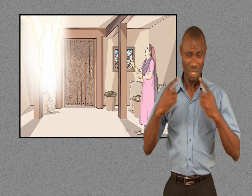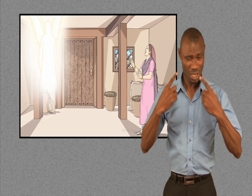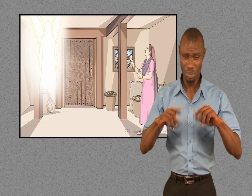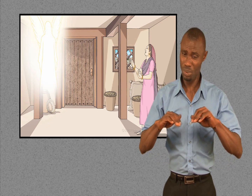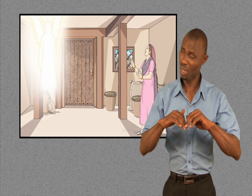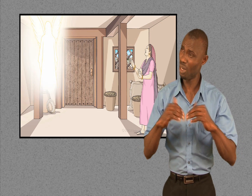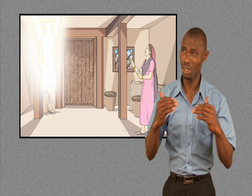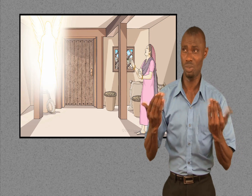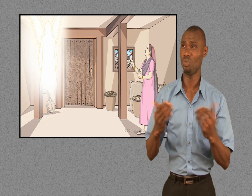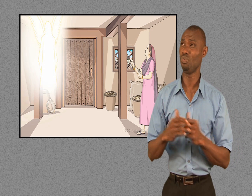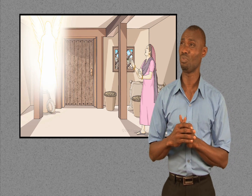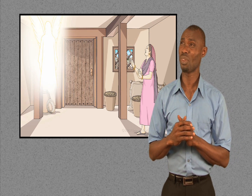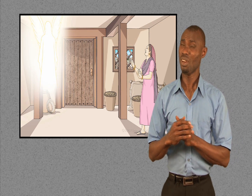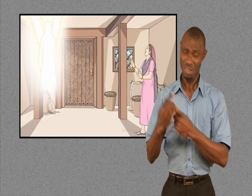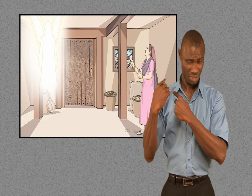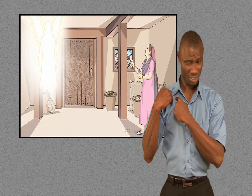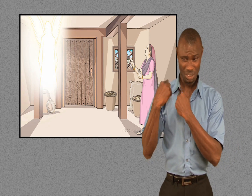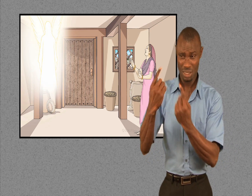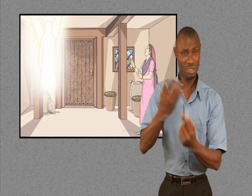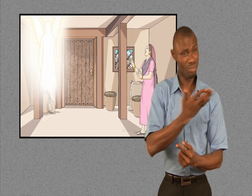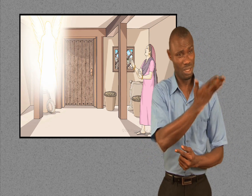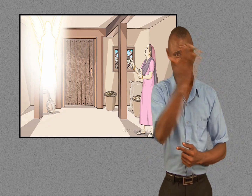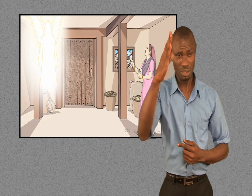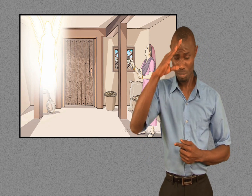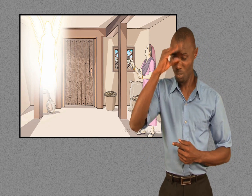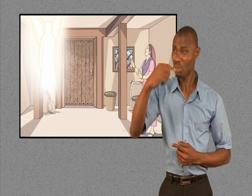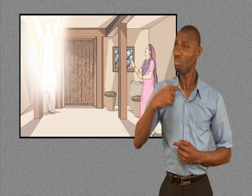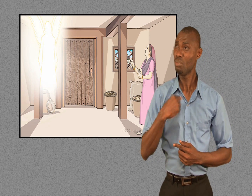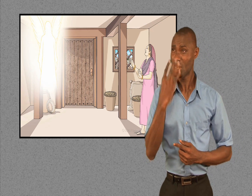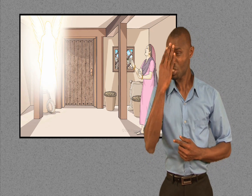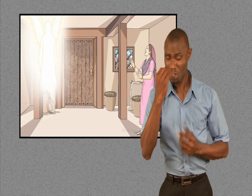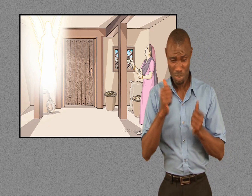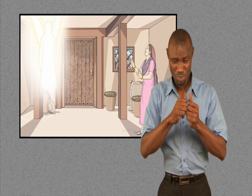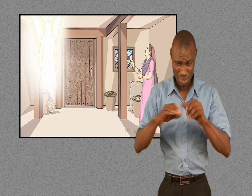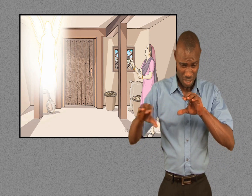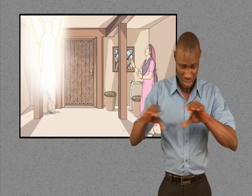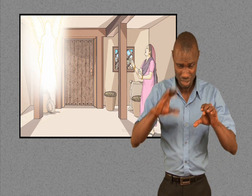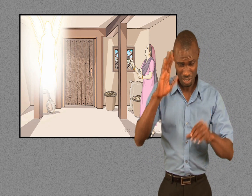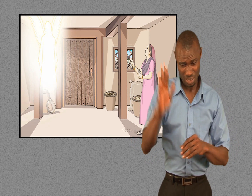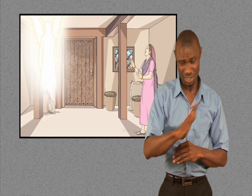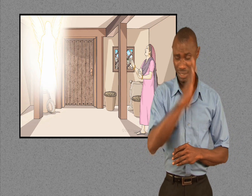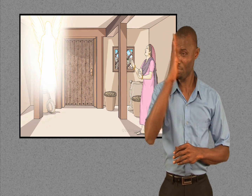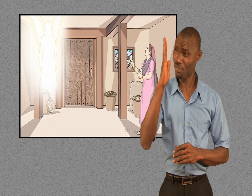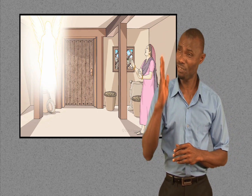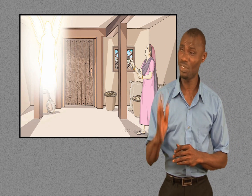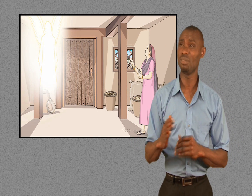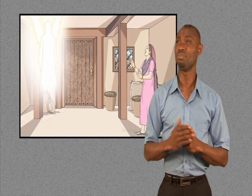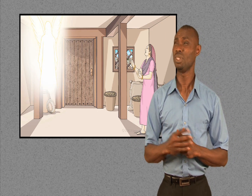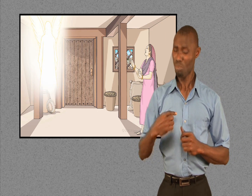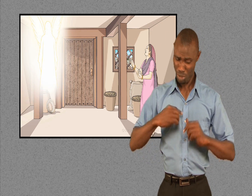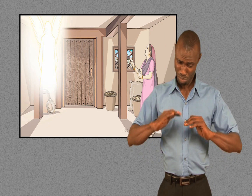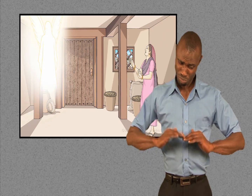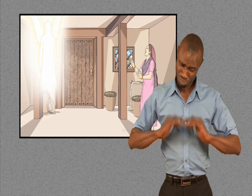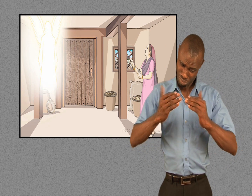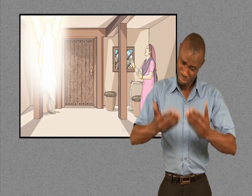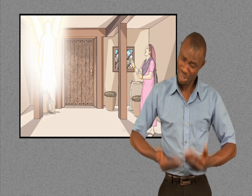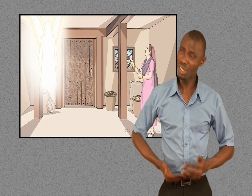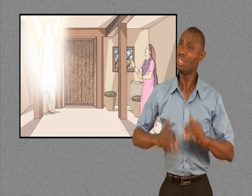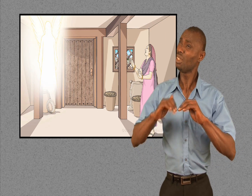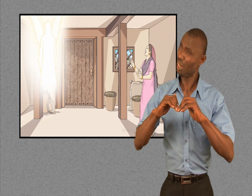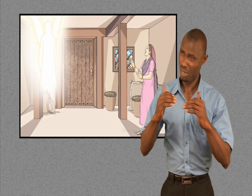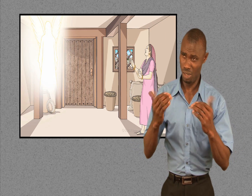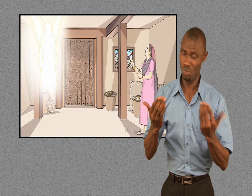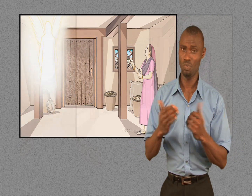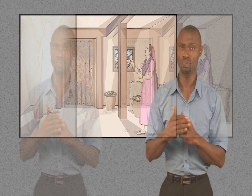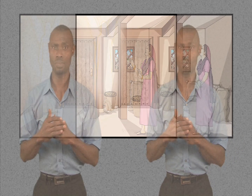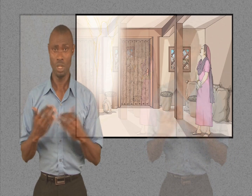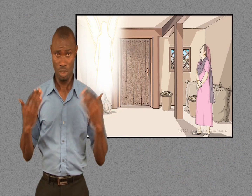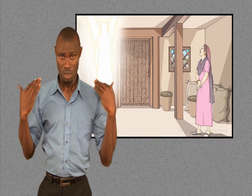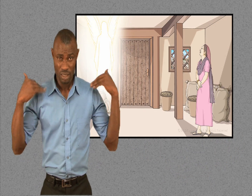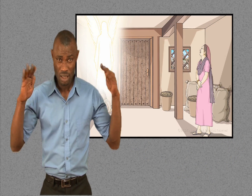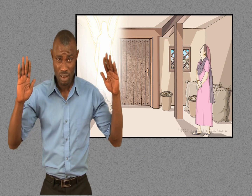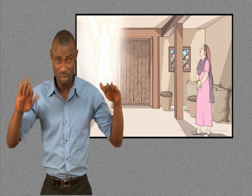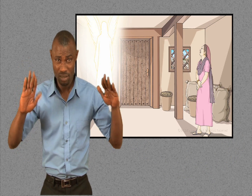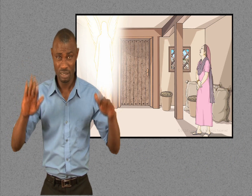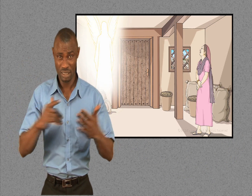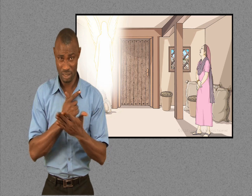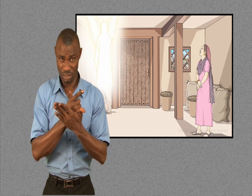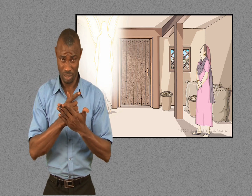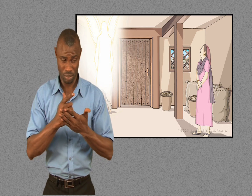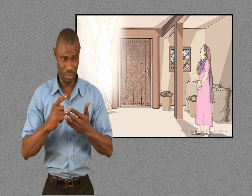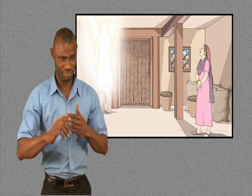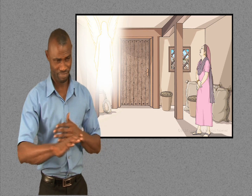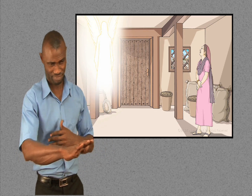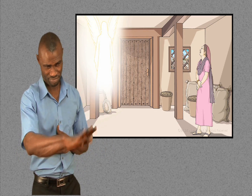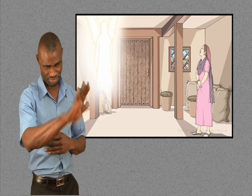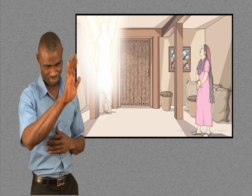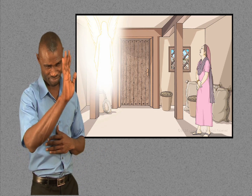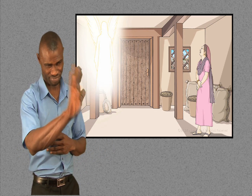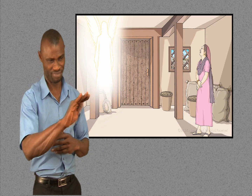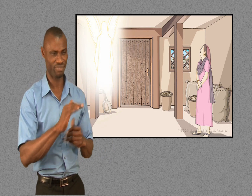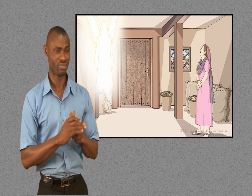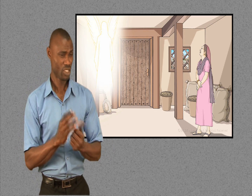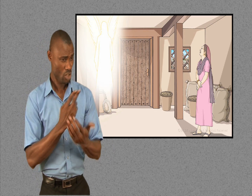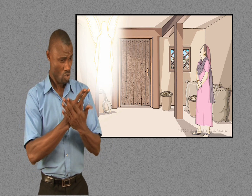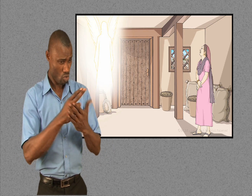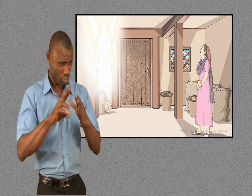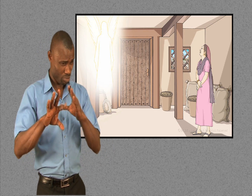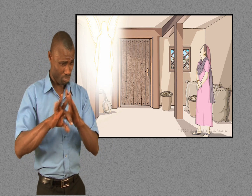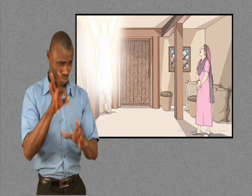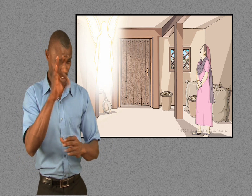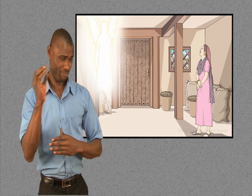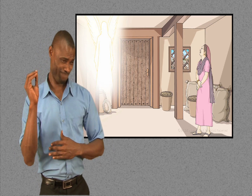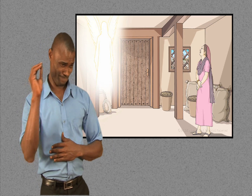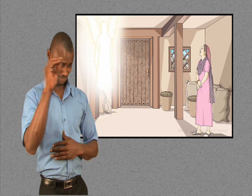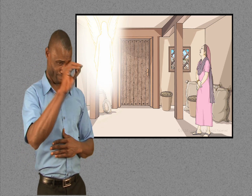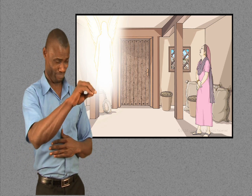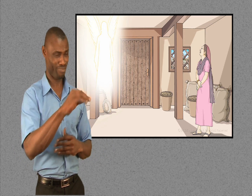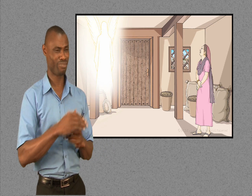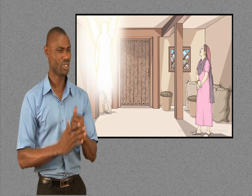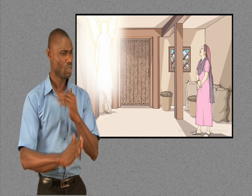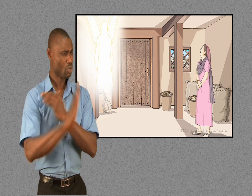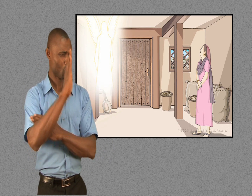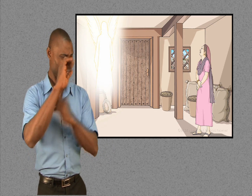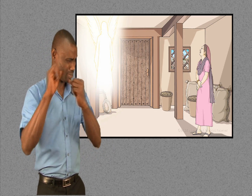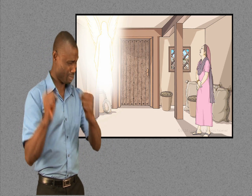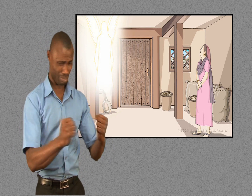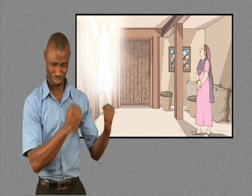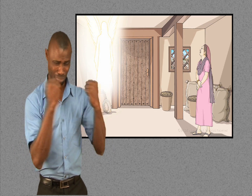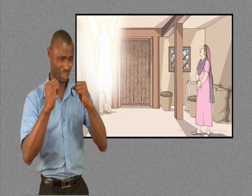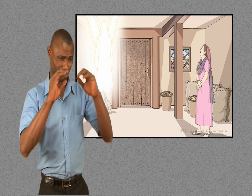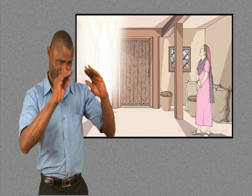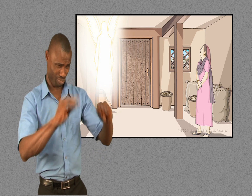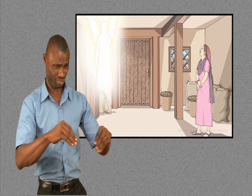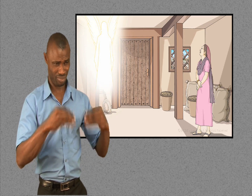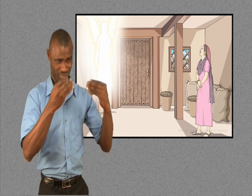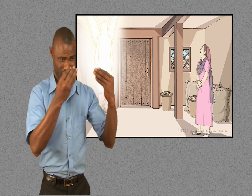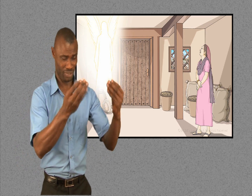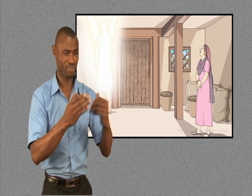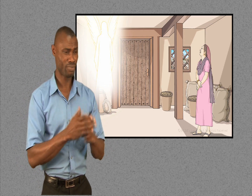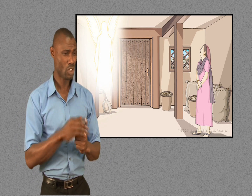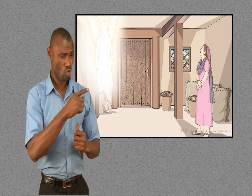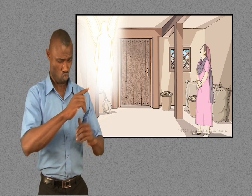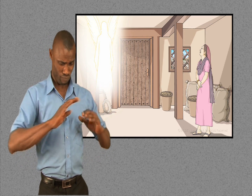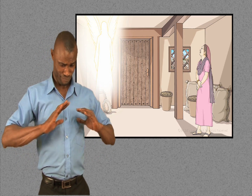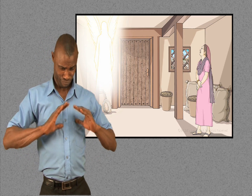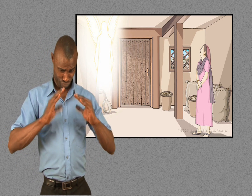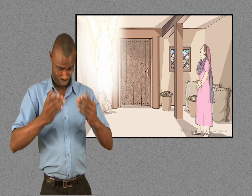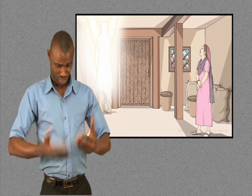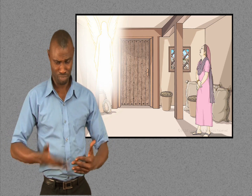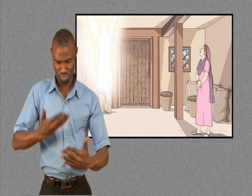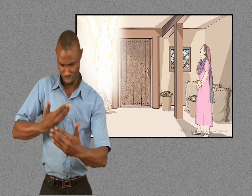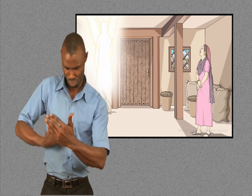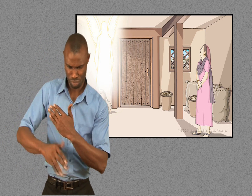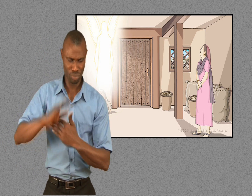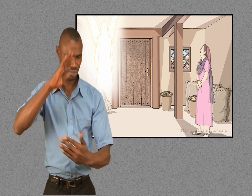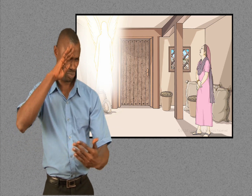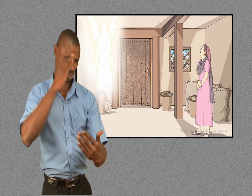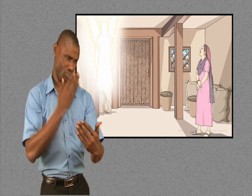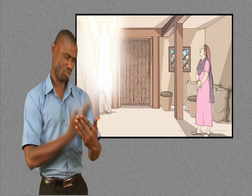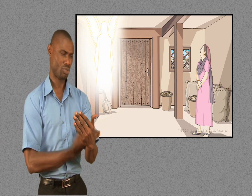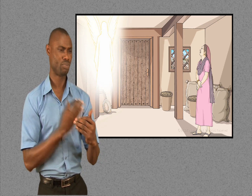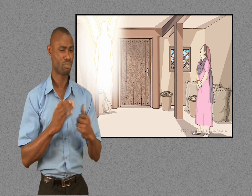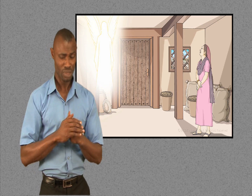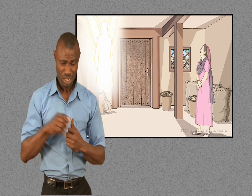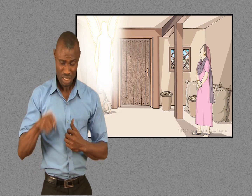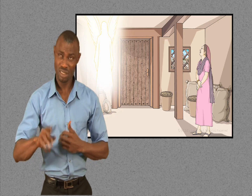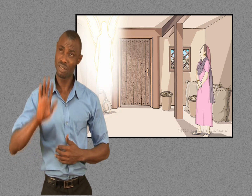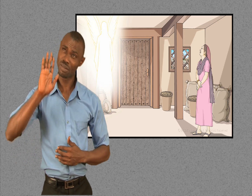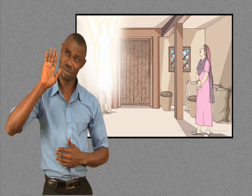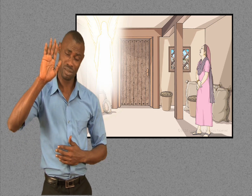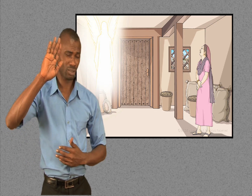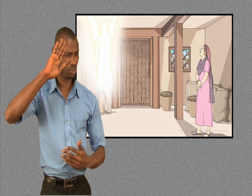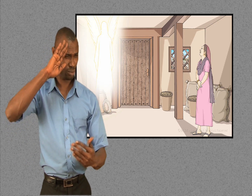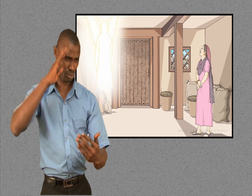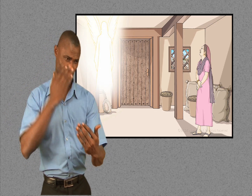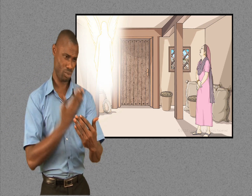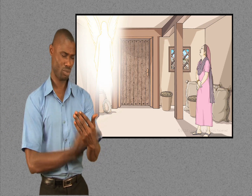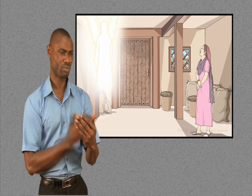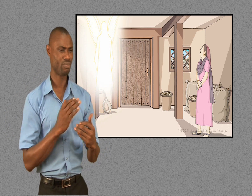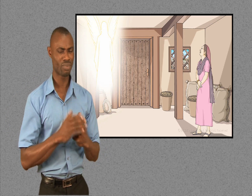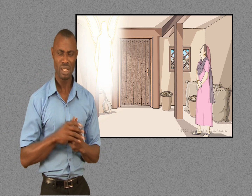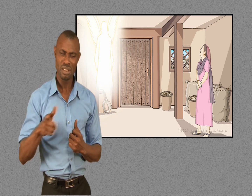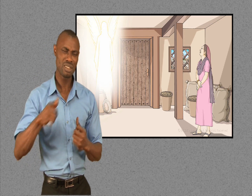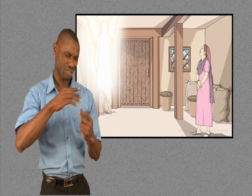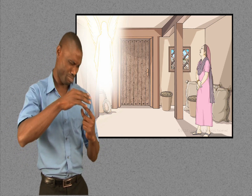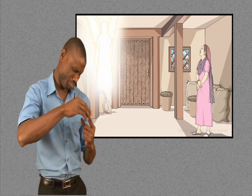The angel replied, “The Holy Spirit will come upon you, and the power of the Most High will overshadow you.